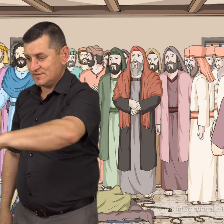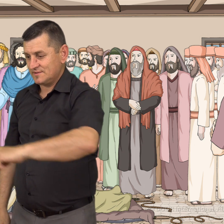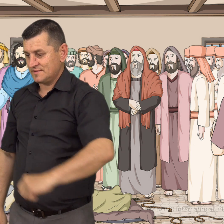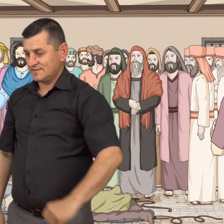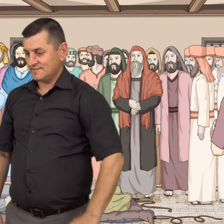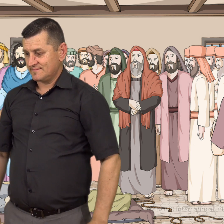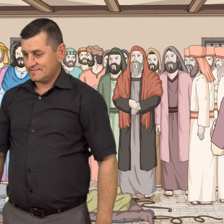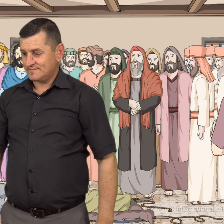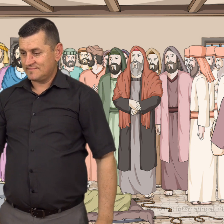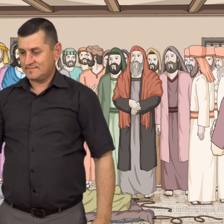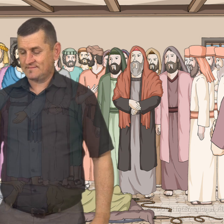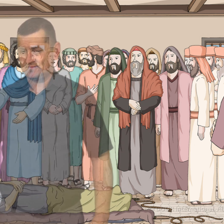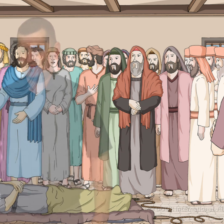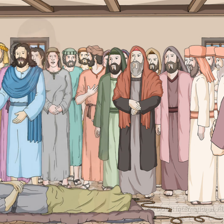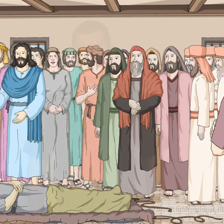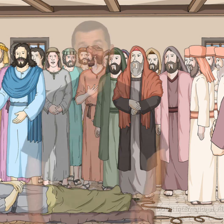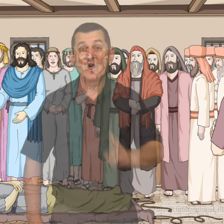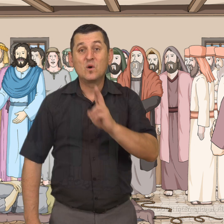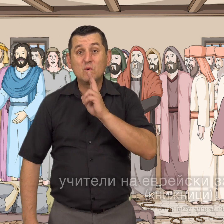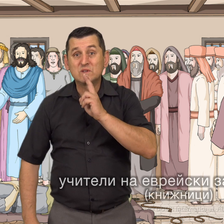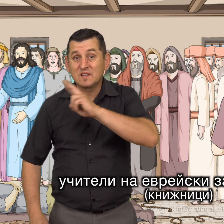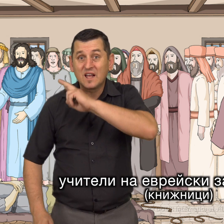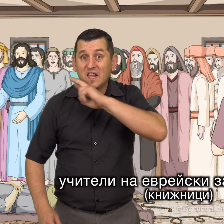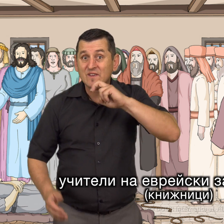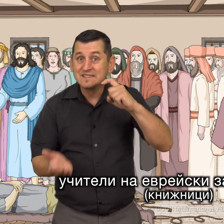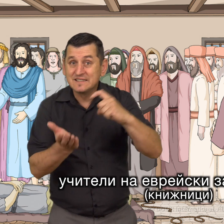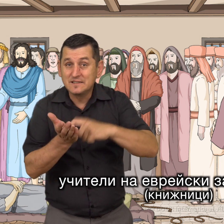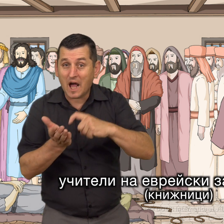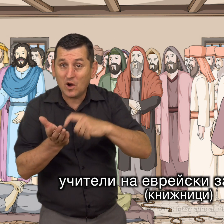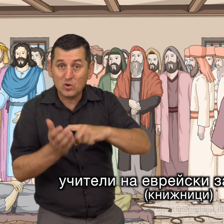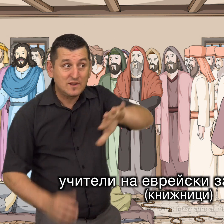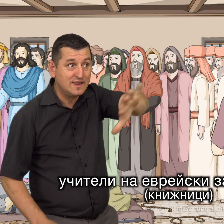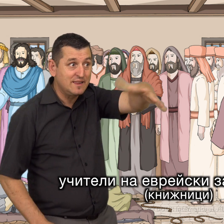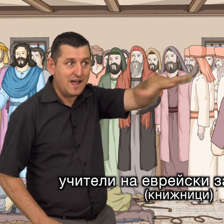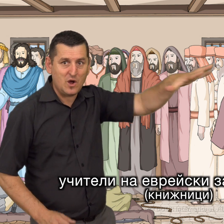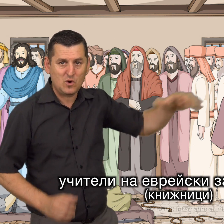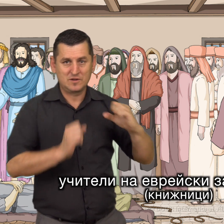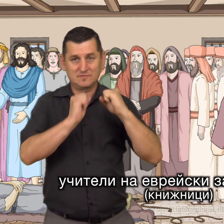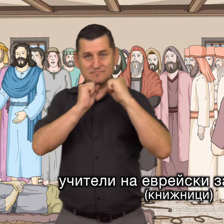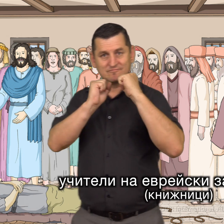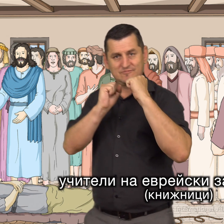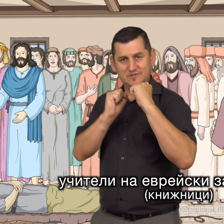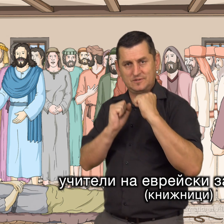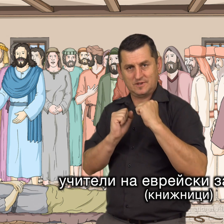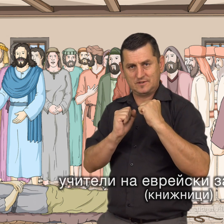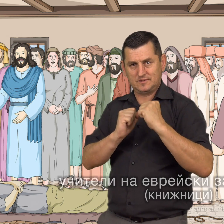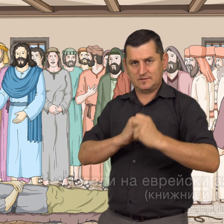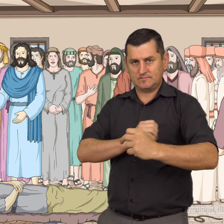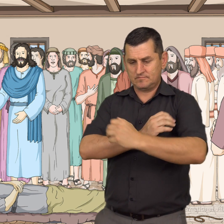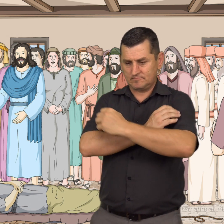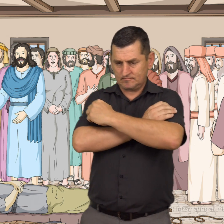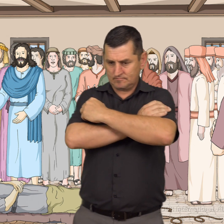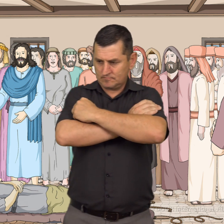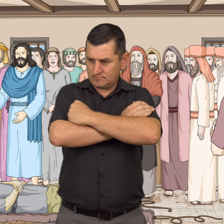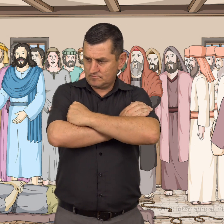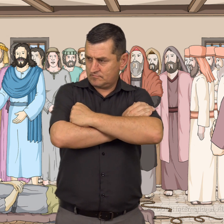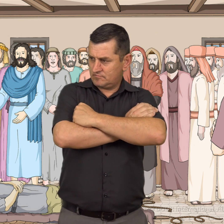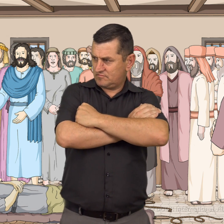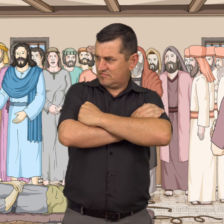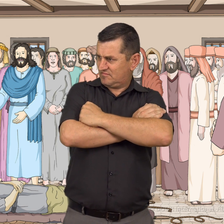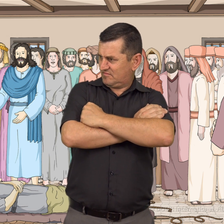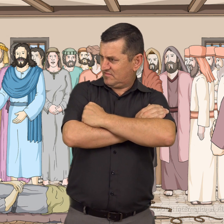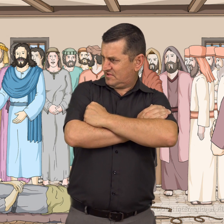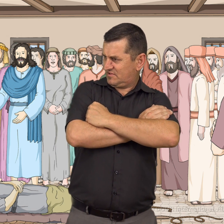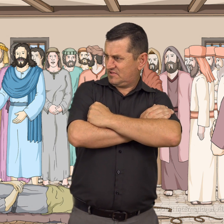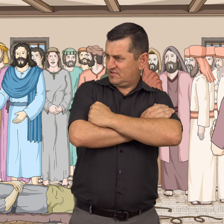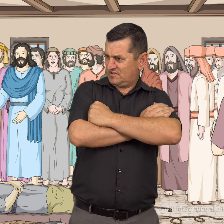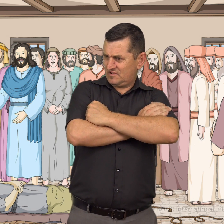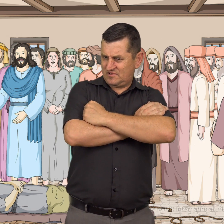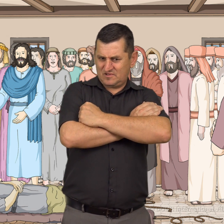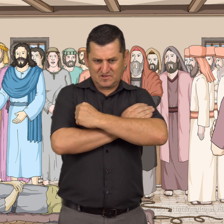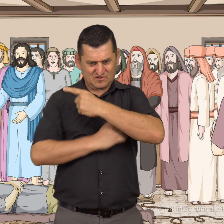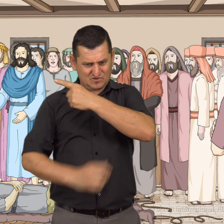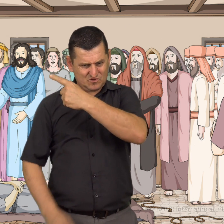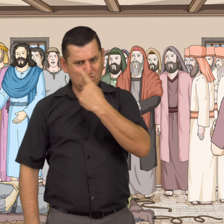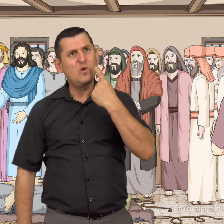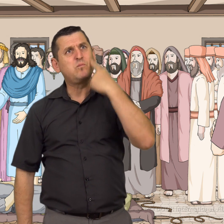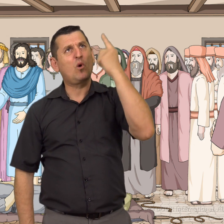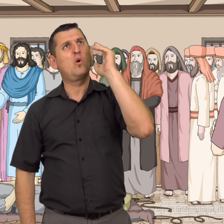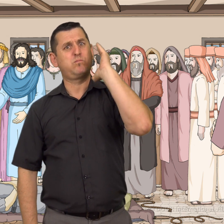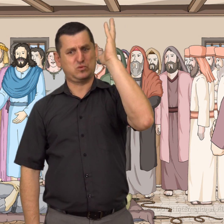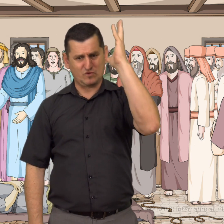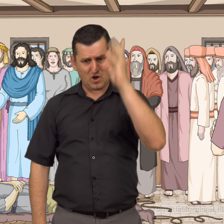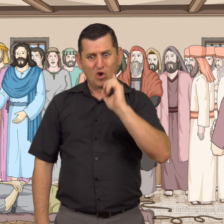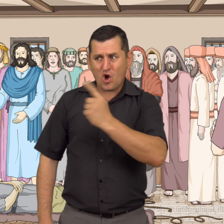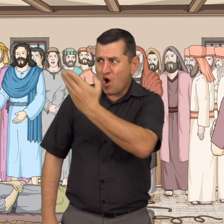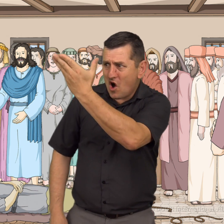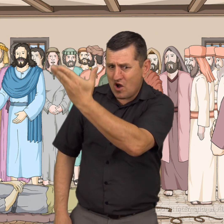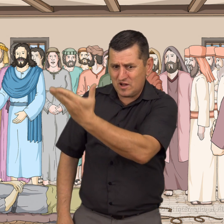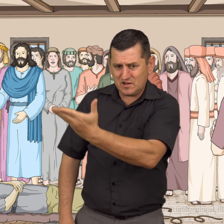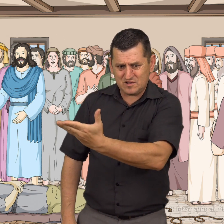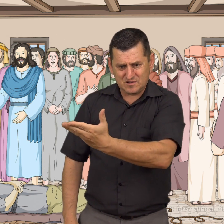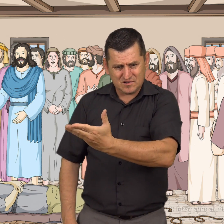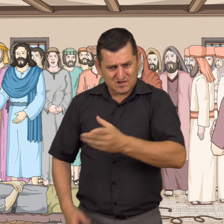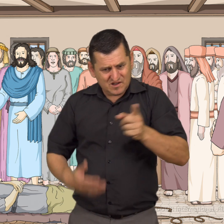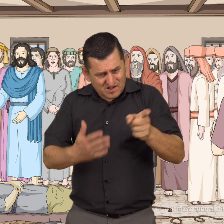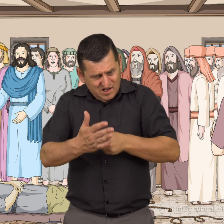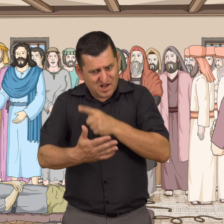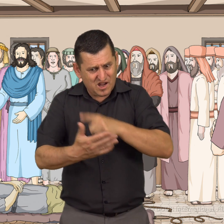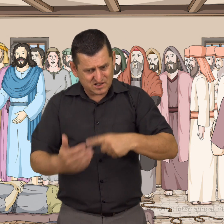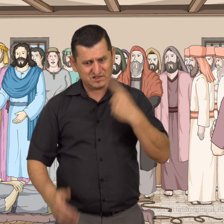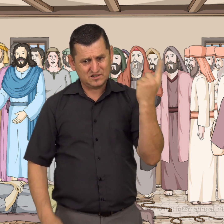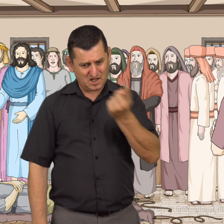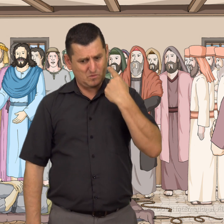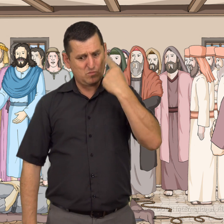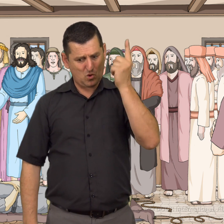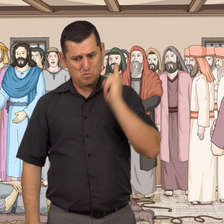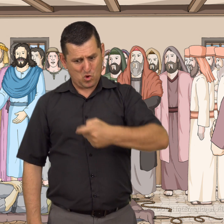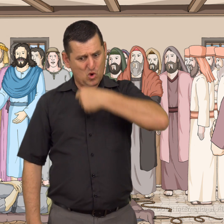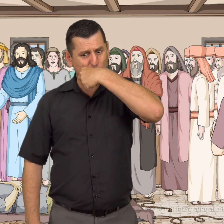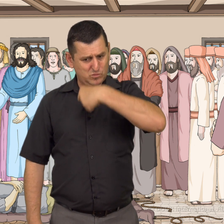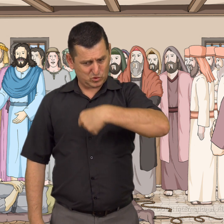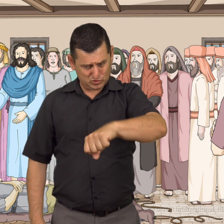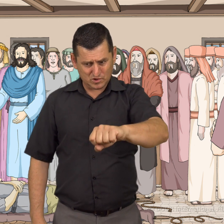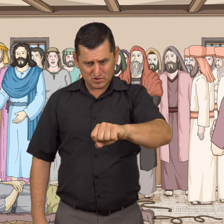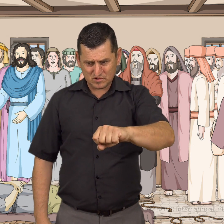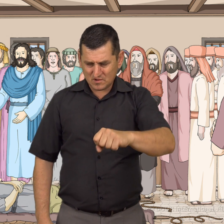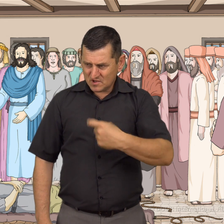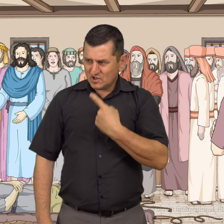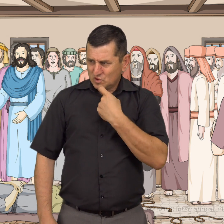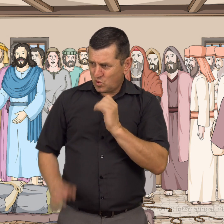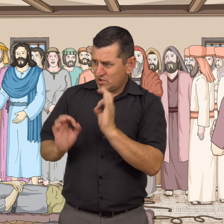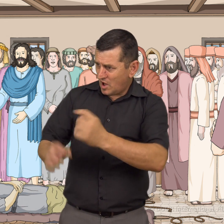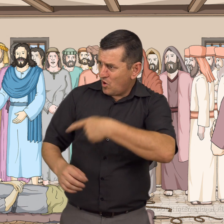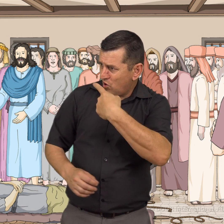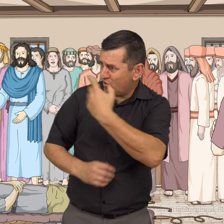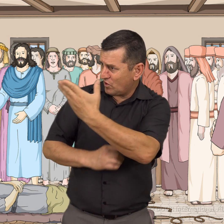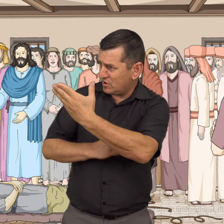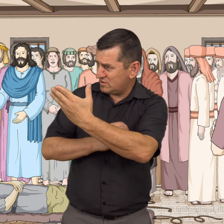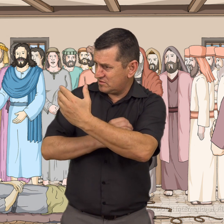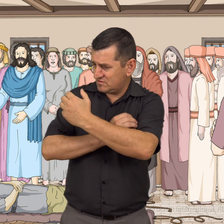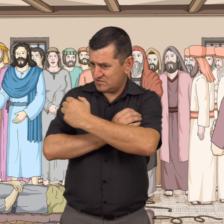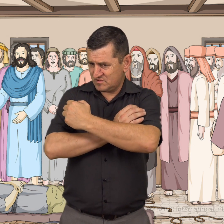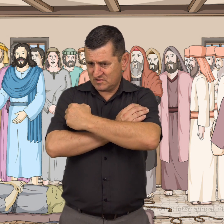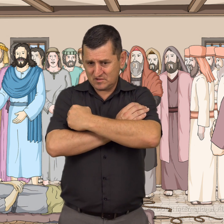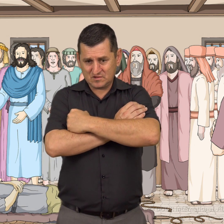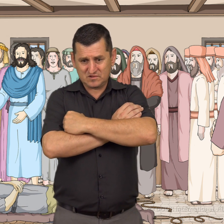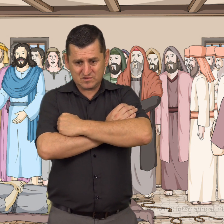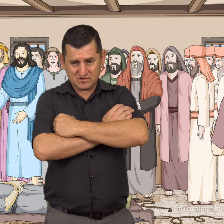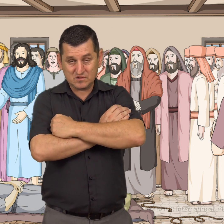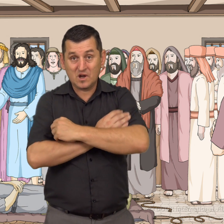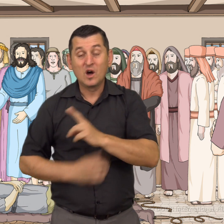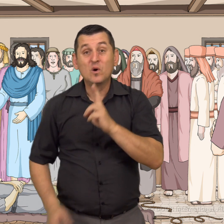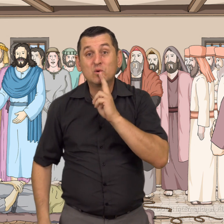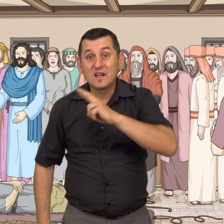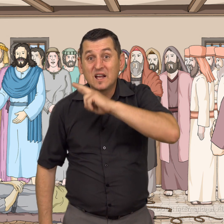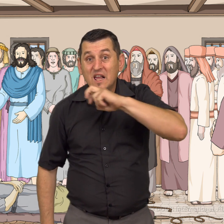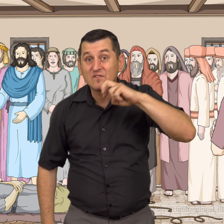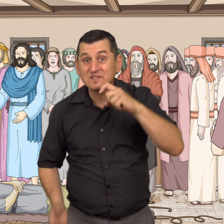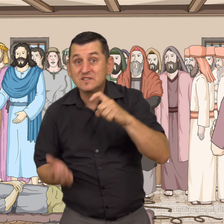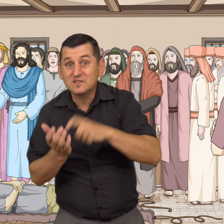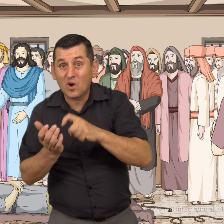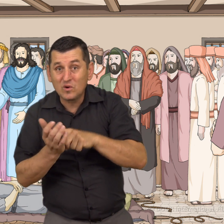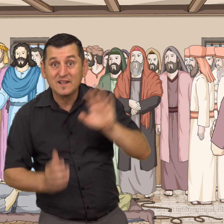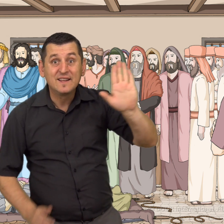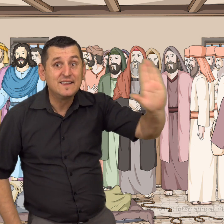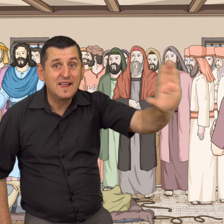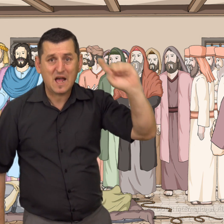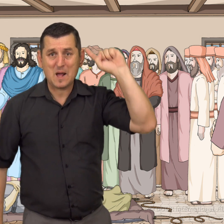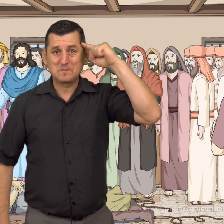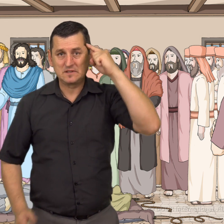But some of the scribes were sitting there and thinking in their hearts, “Why does this man speak like this? He is blaspheming! Who can forgive sins but God alone?”